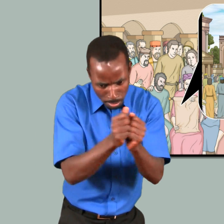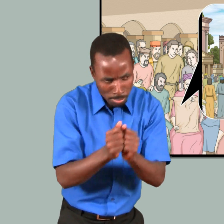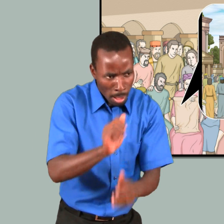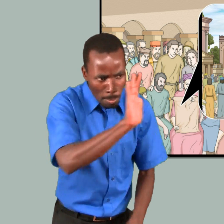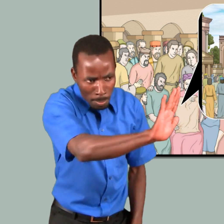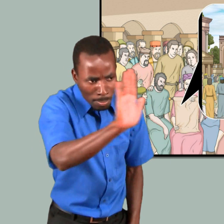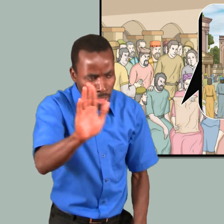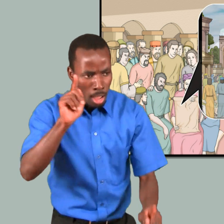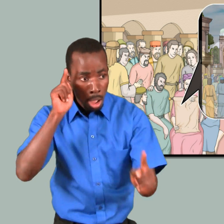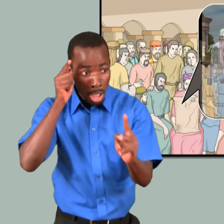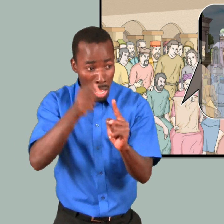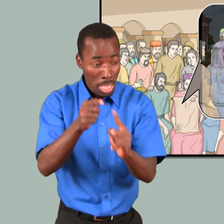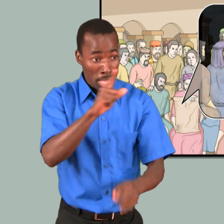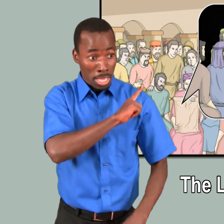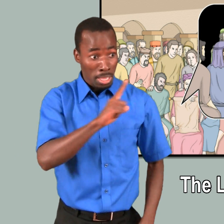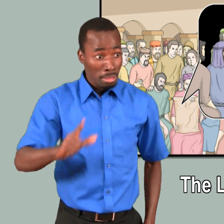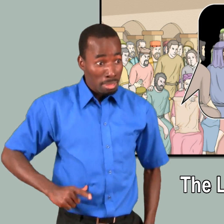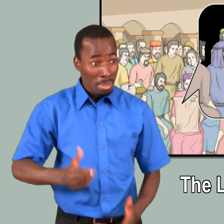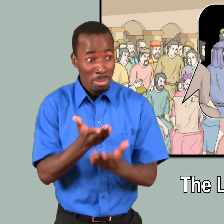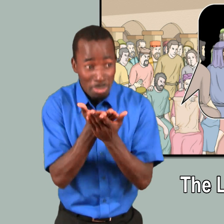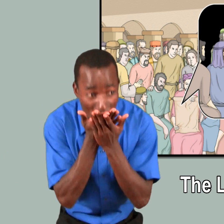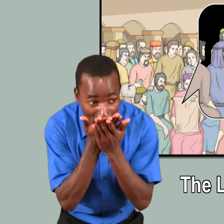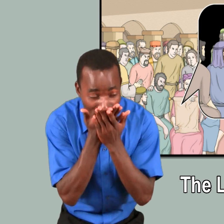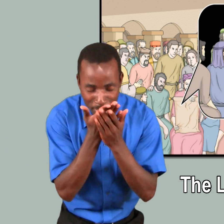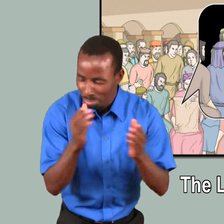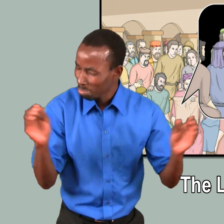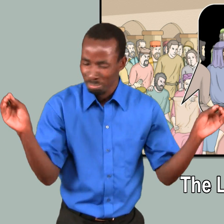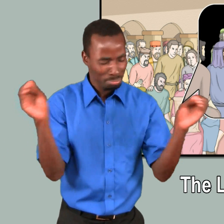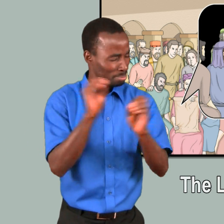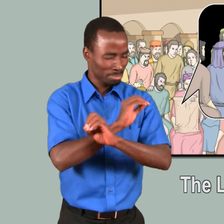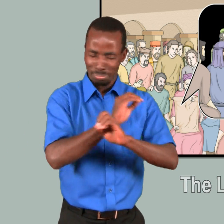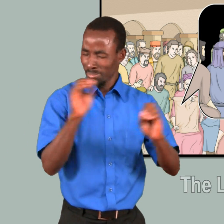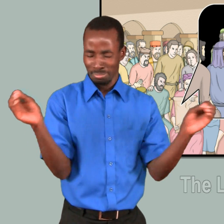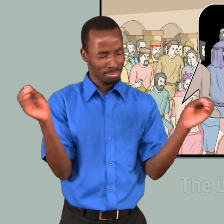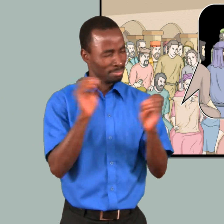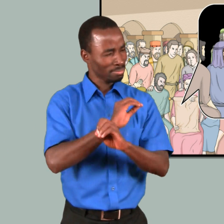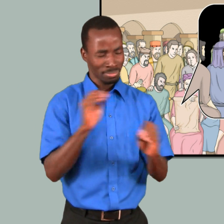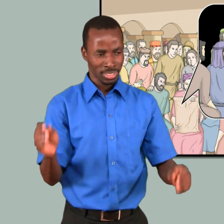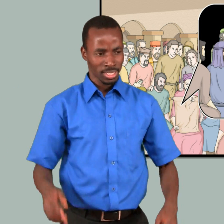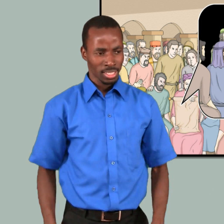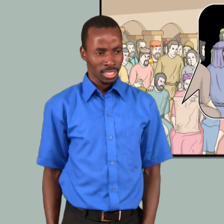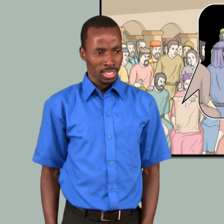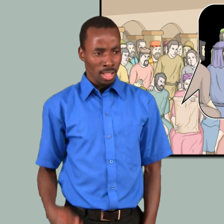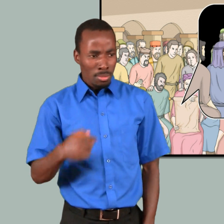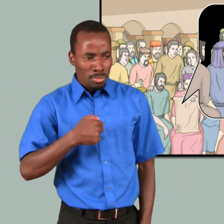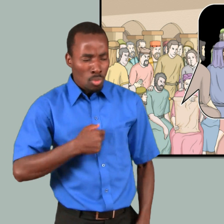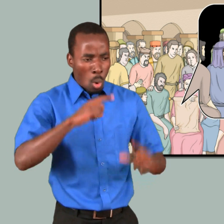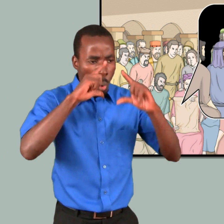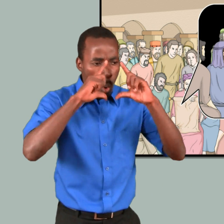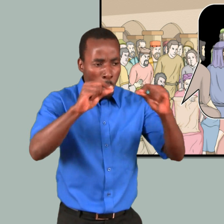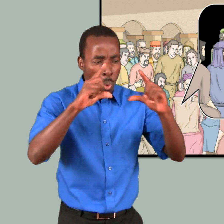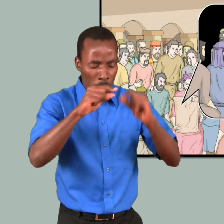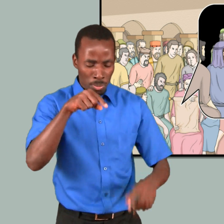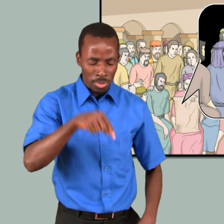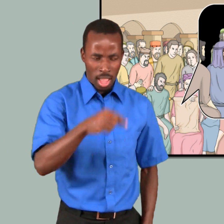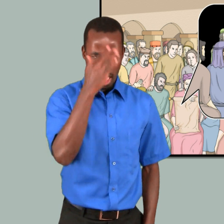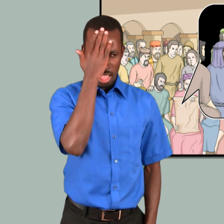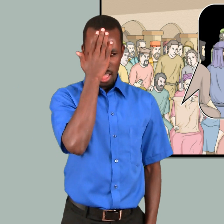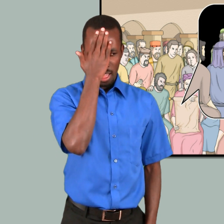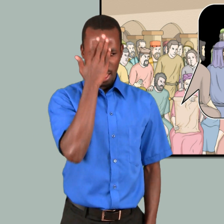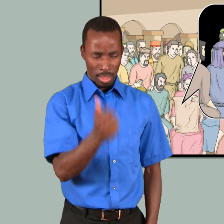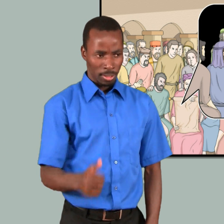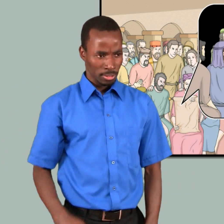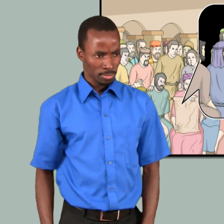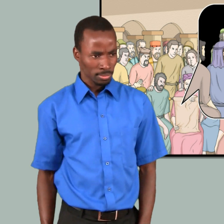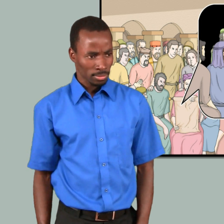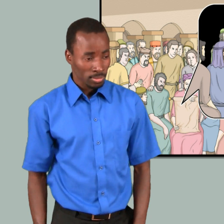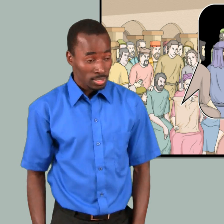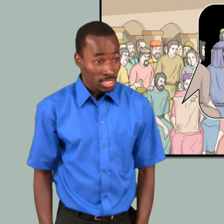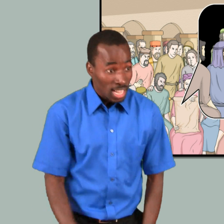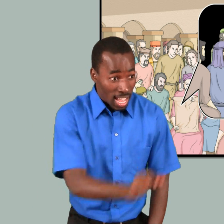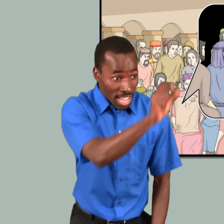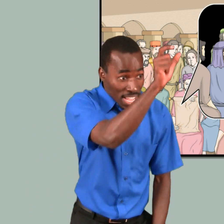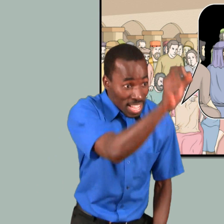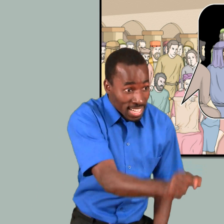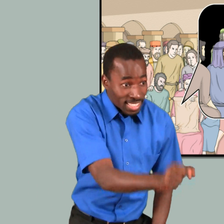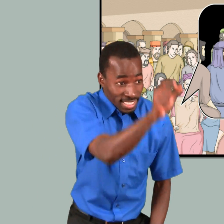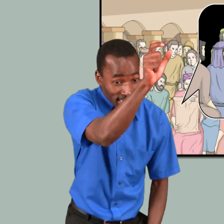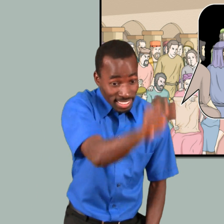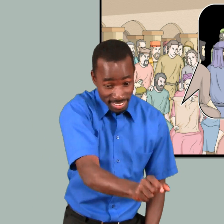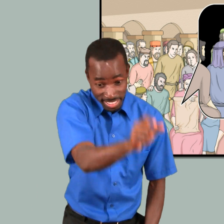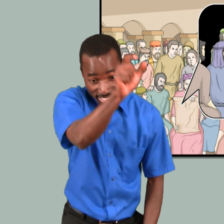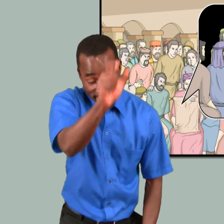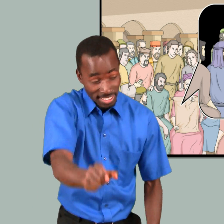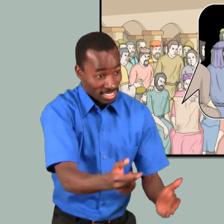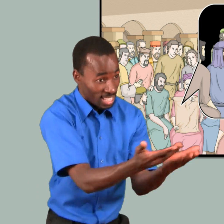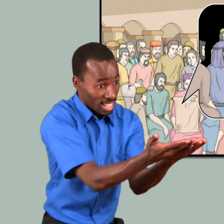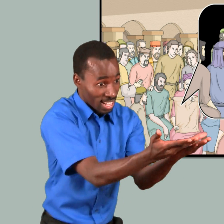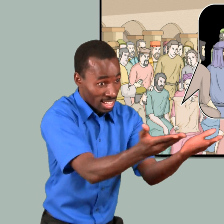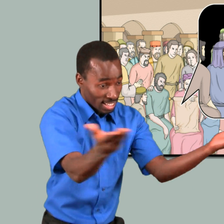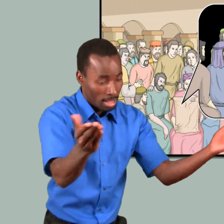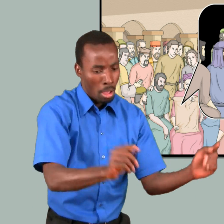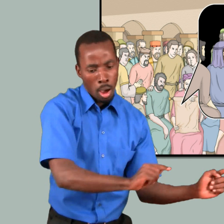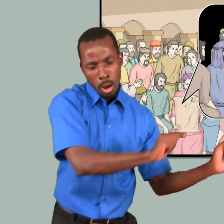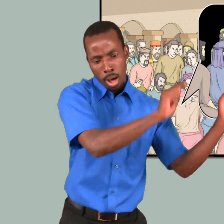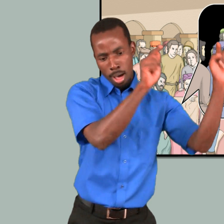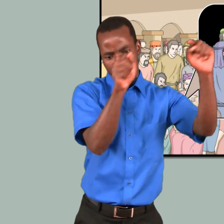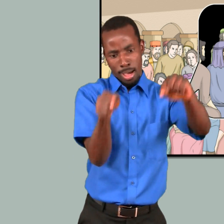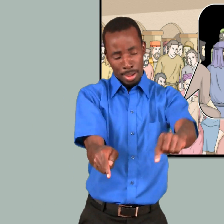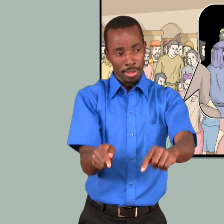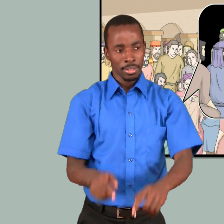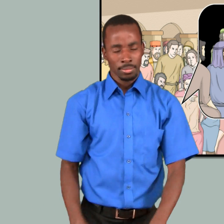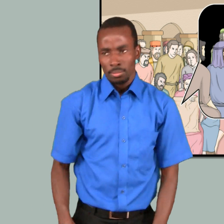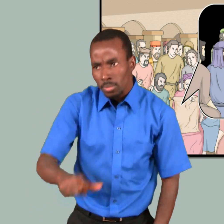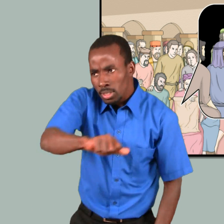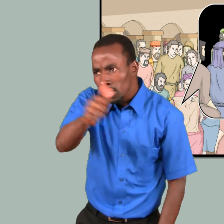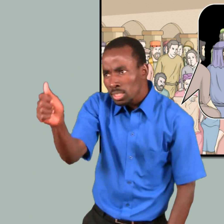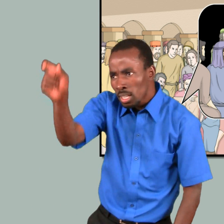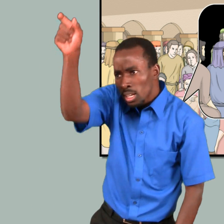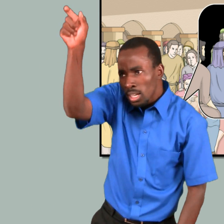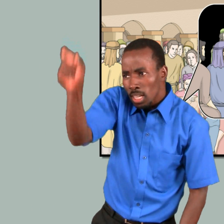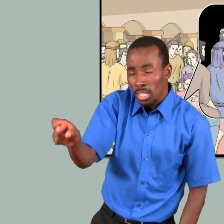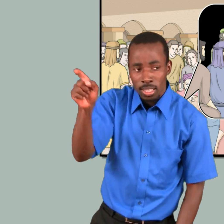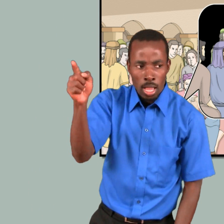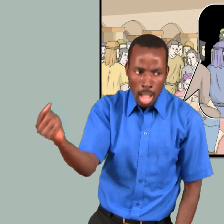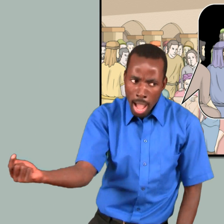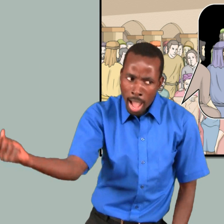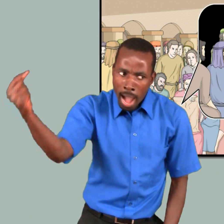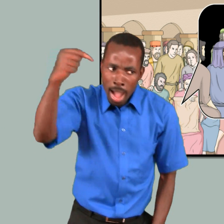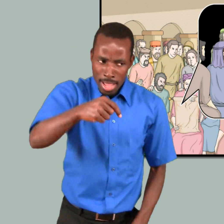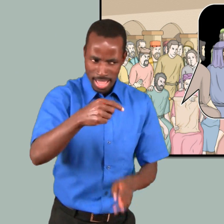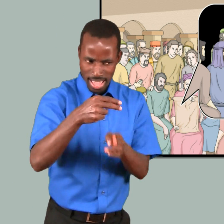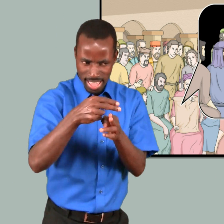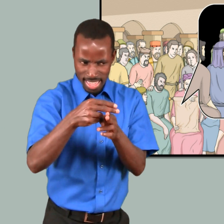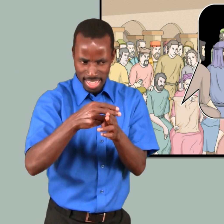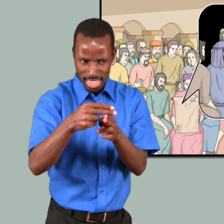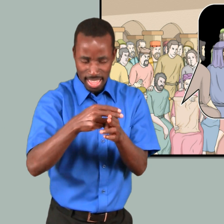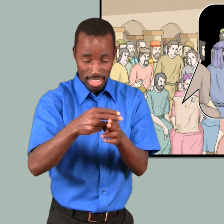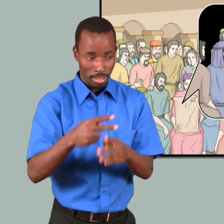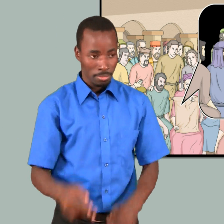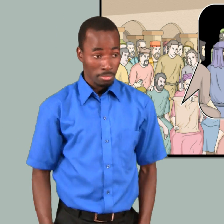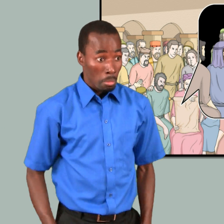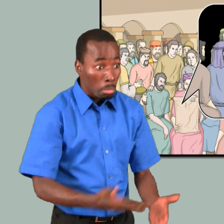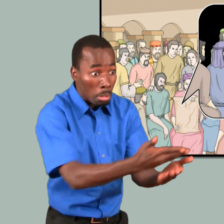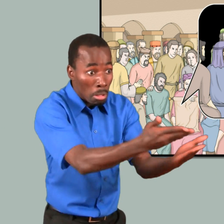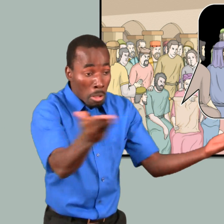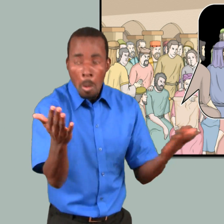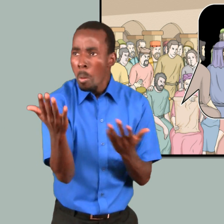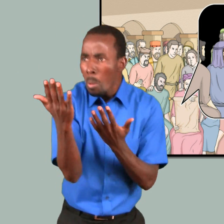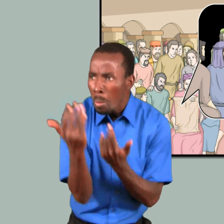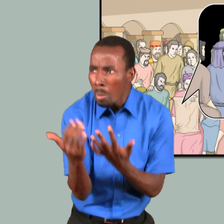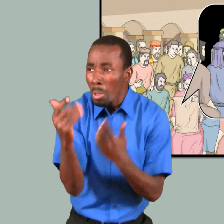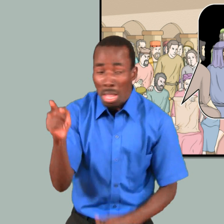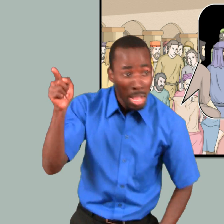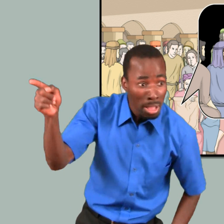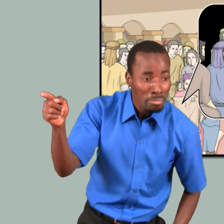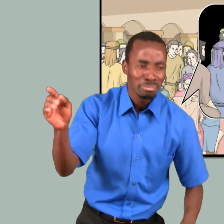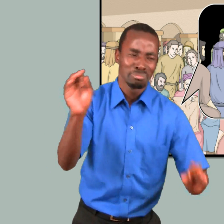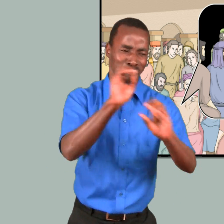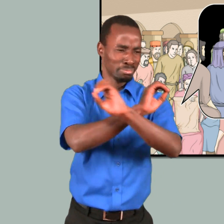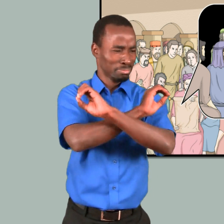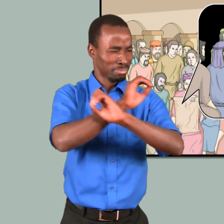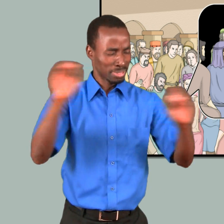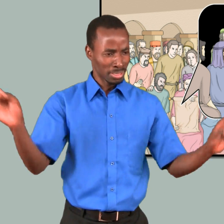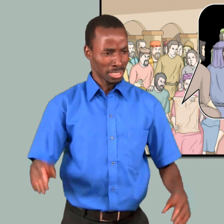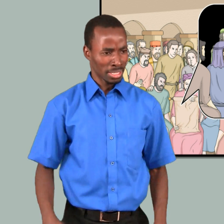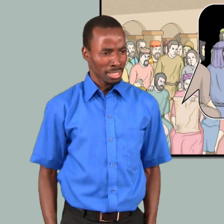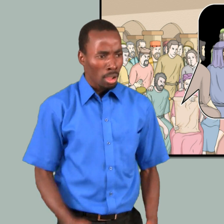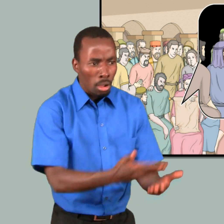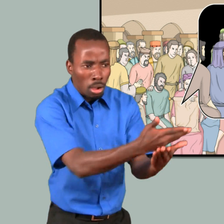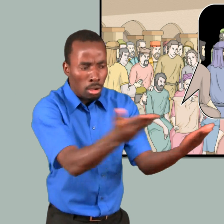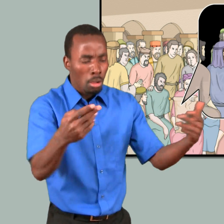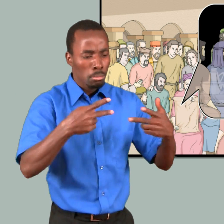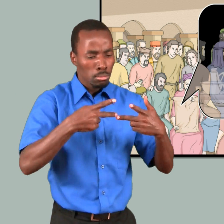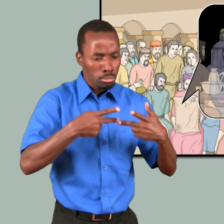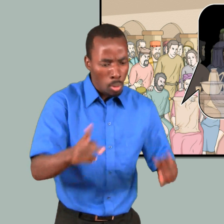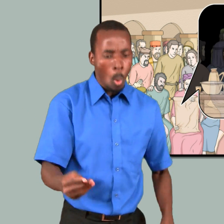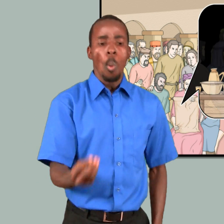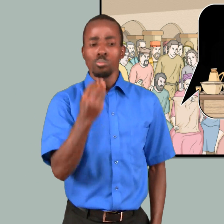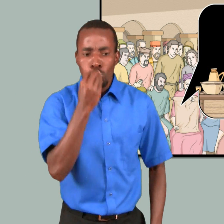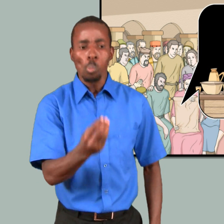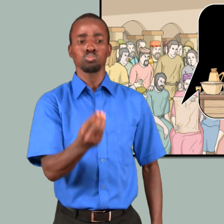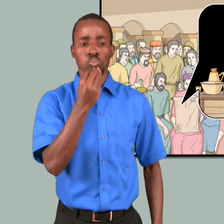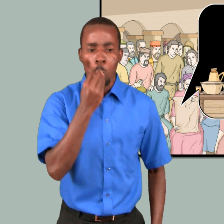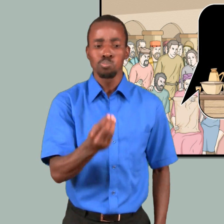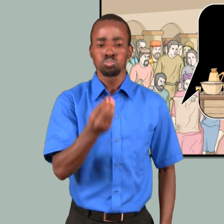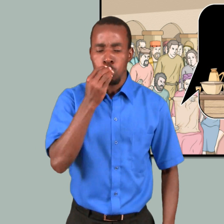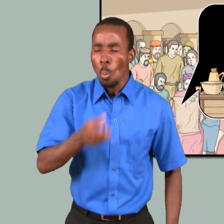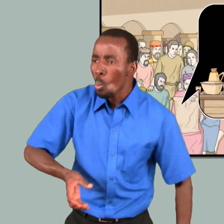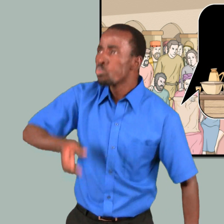Now then, when you come together, it is not the Lord’s Supper you eat.